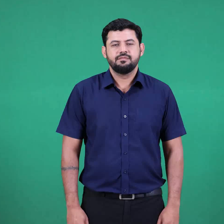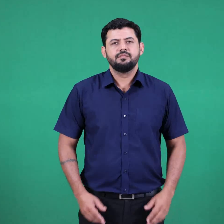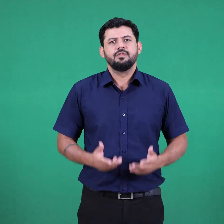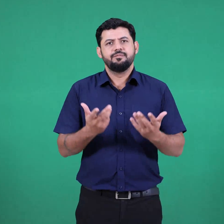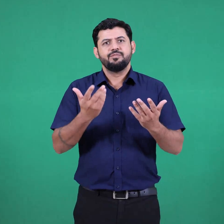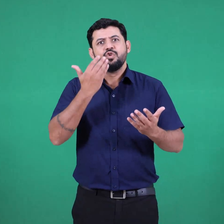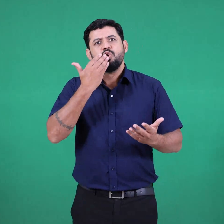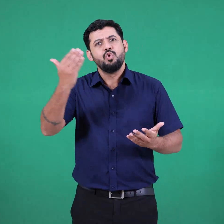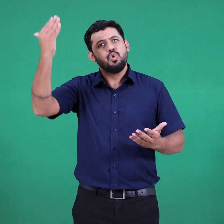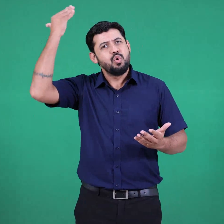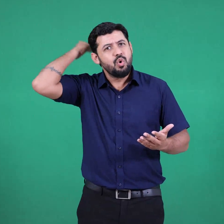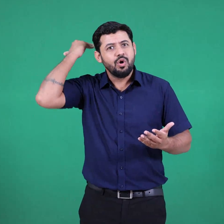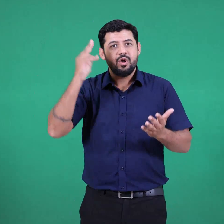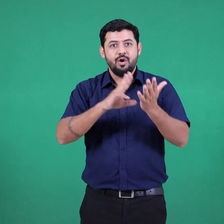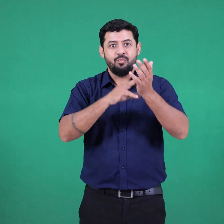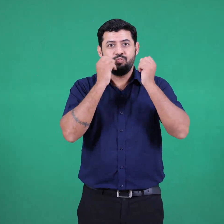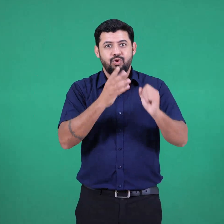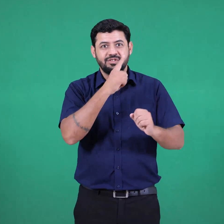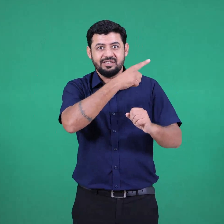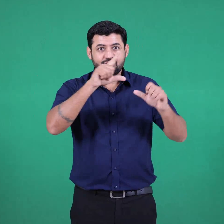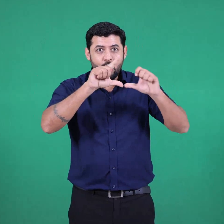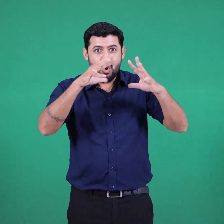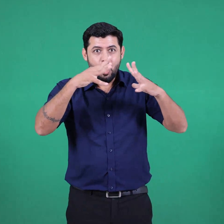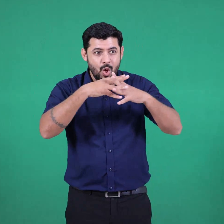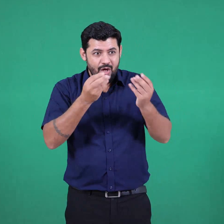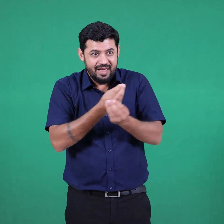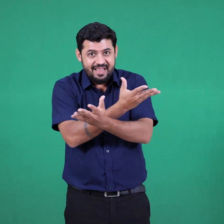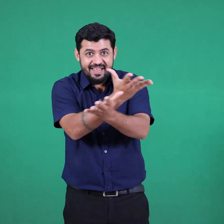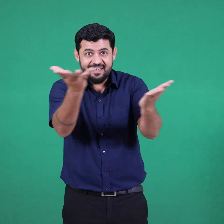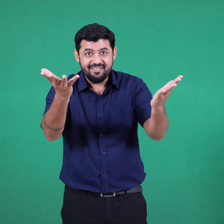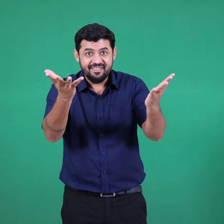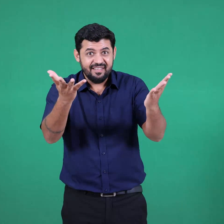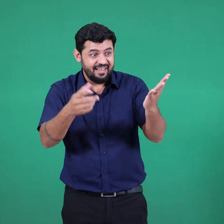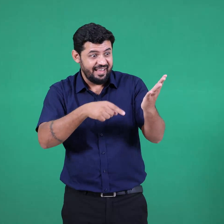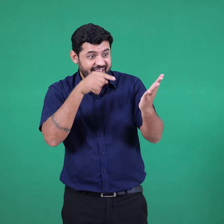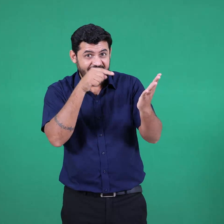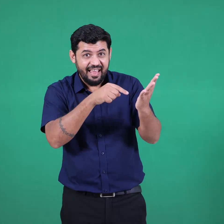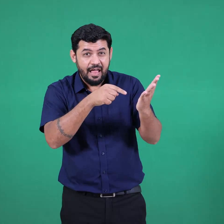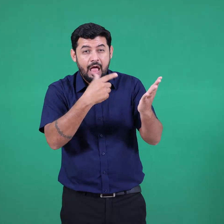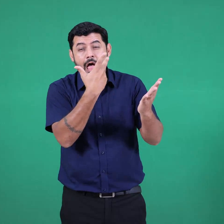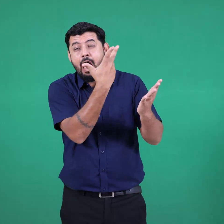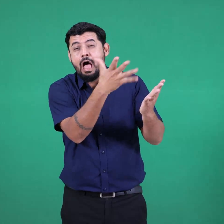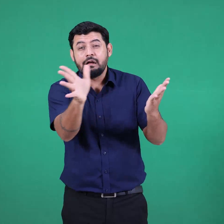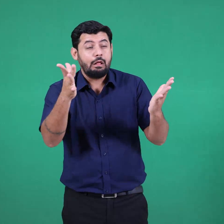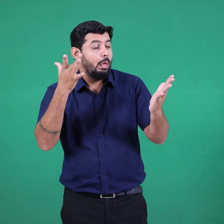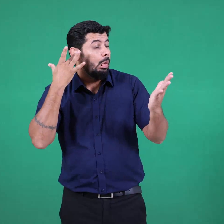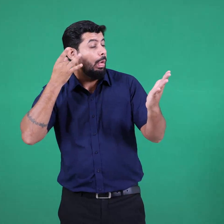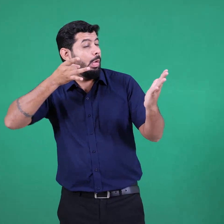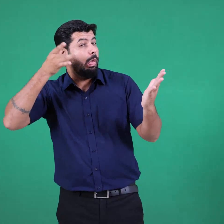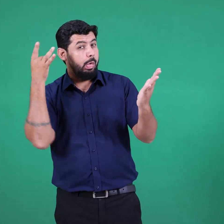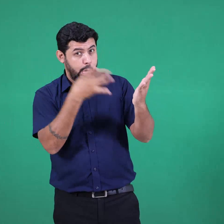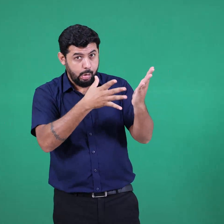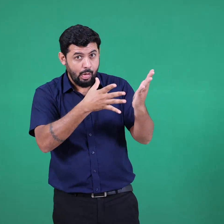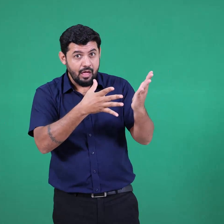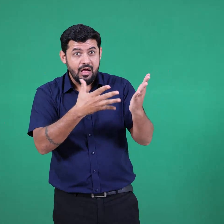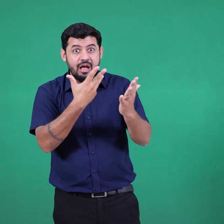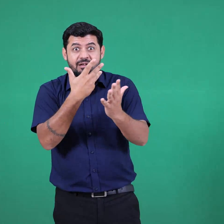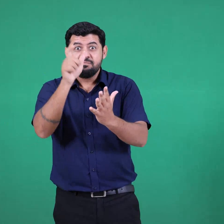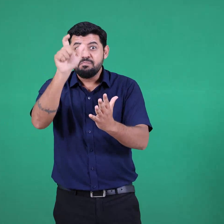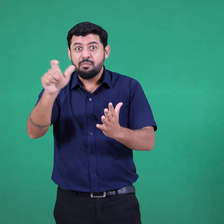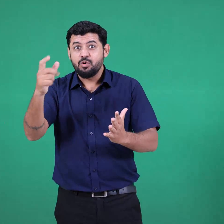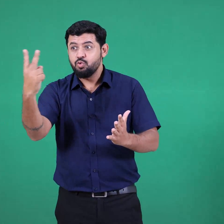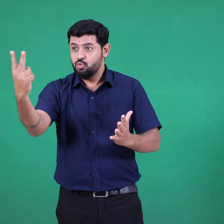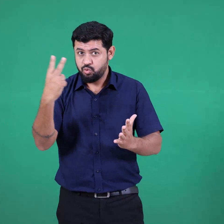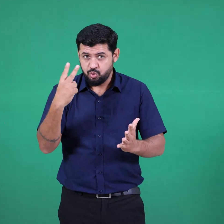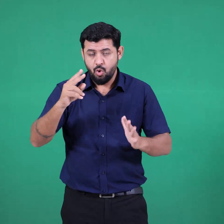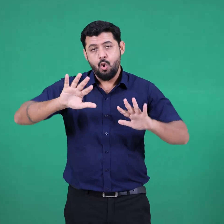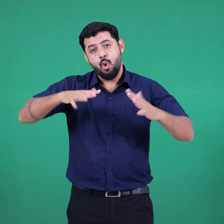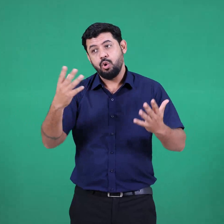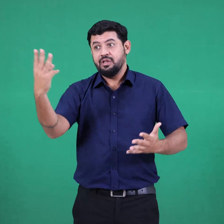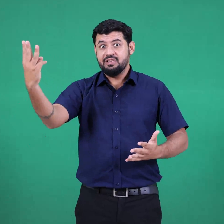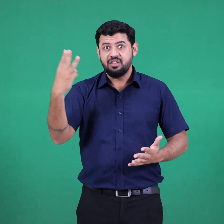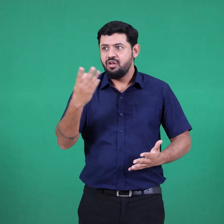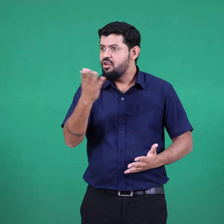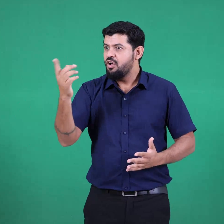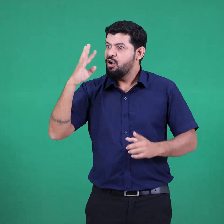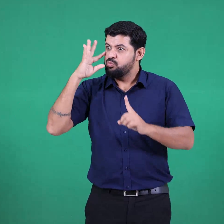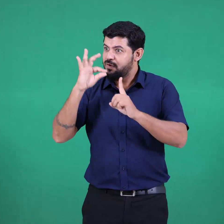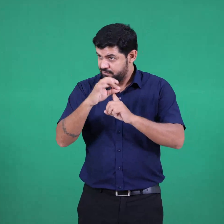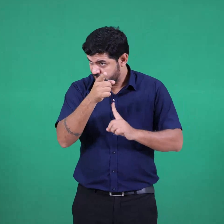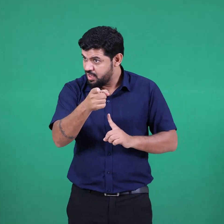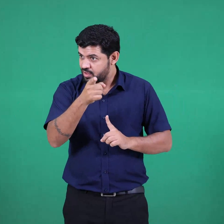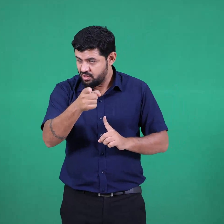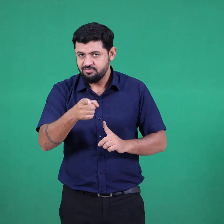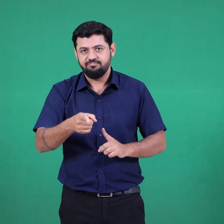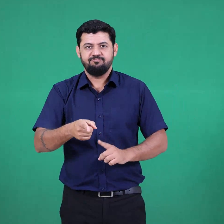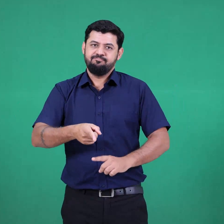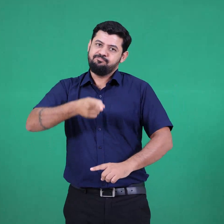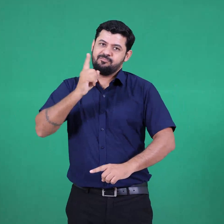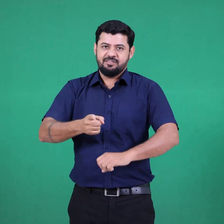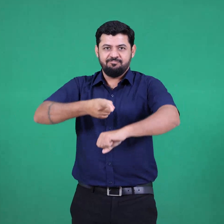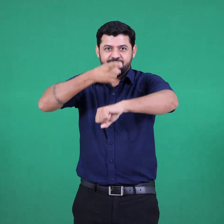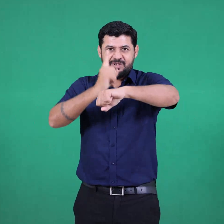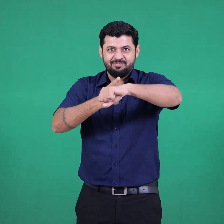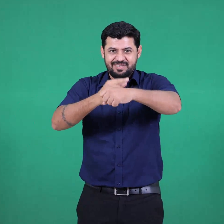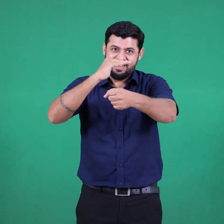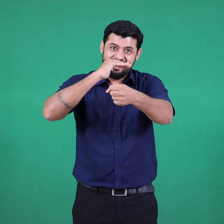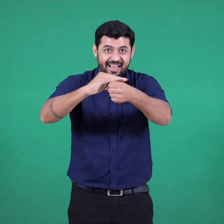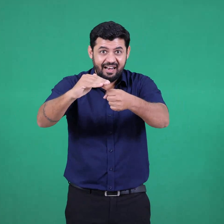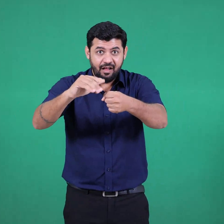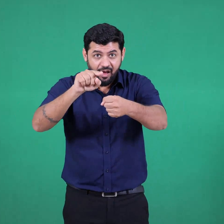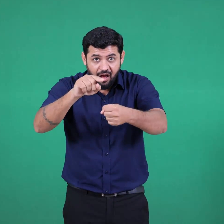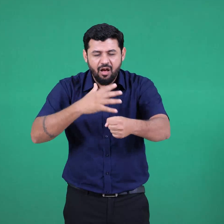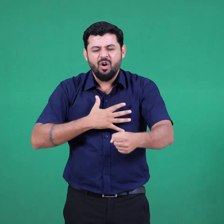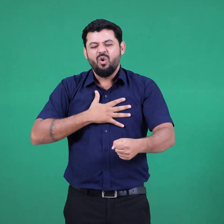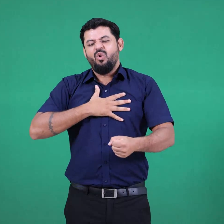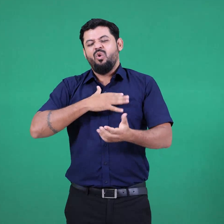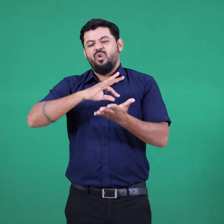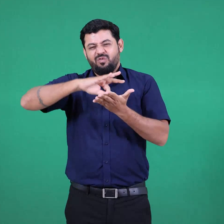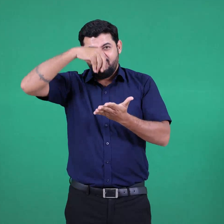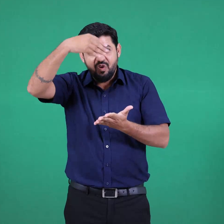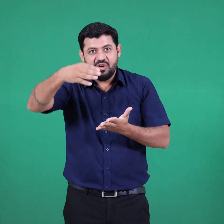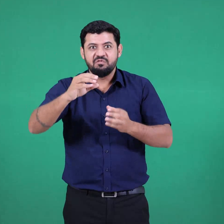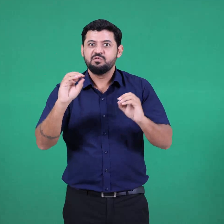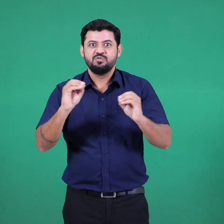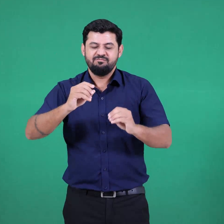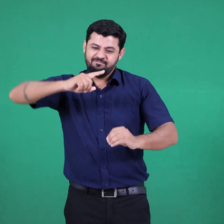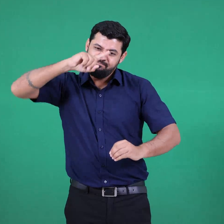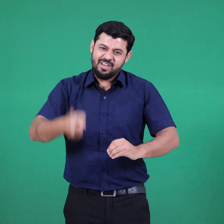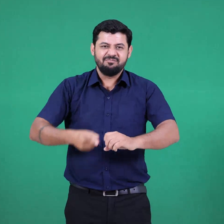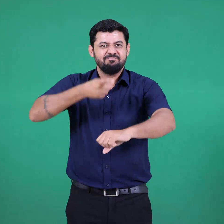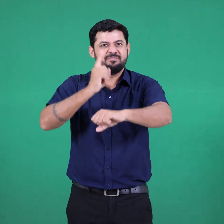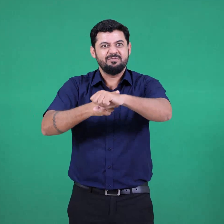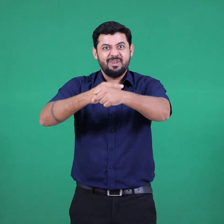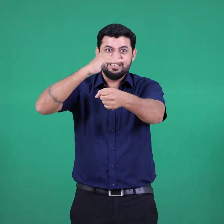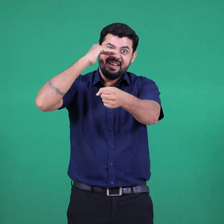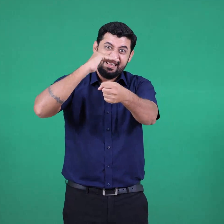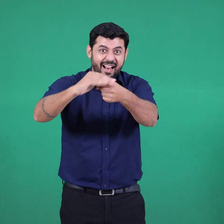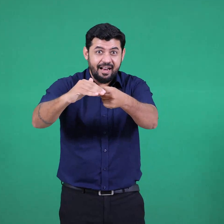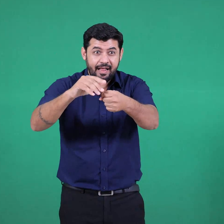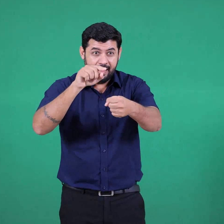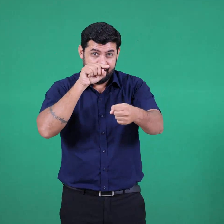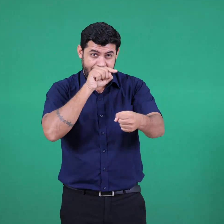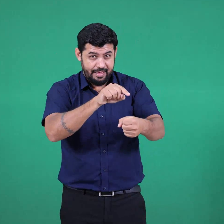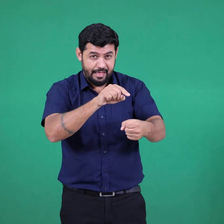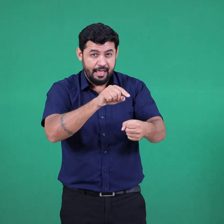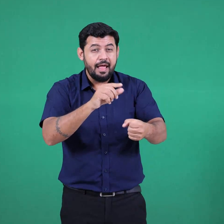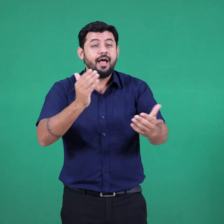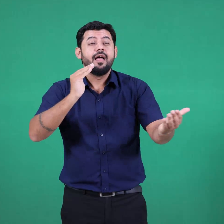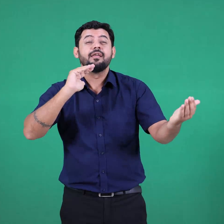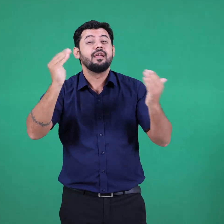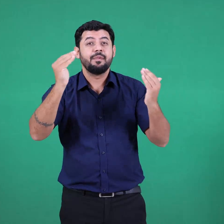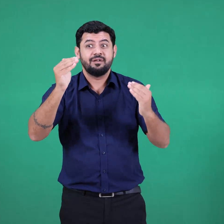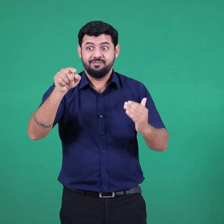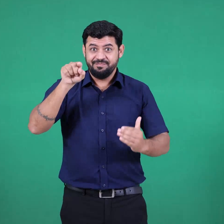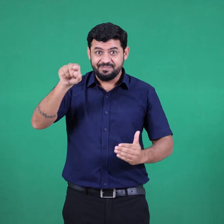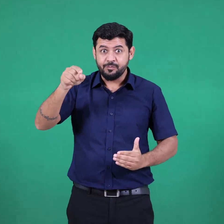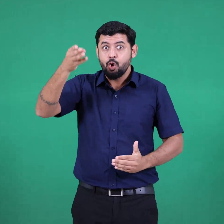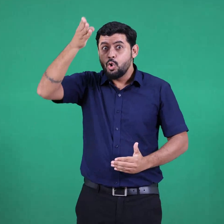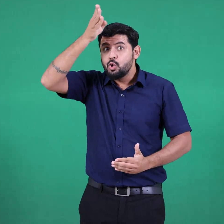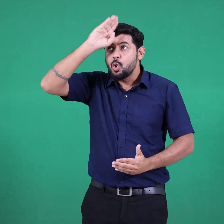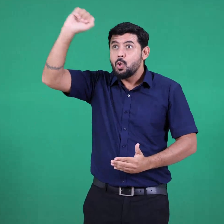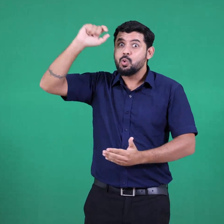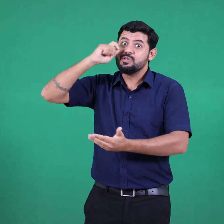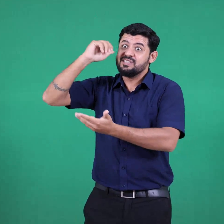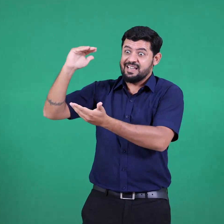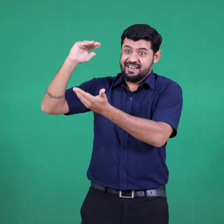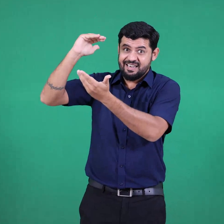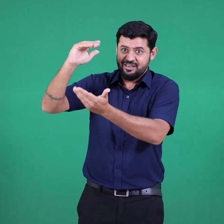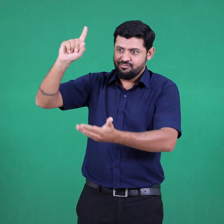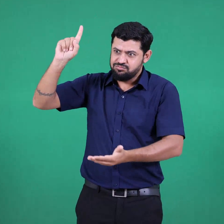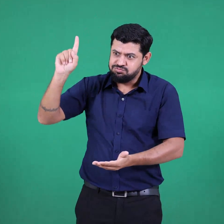Anyone who rejected the law of Moses died without mercy on the testimony of two or three witnesses.